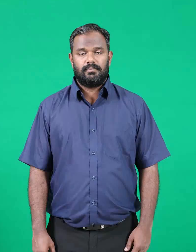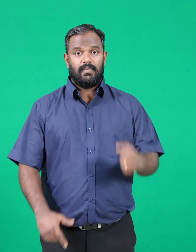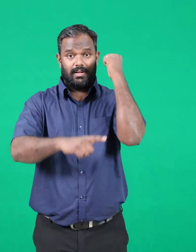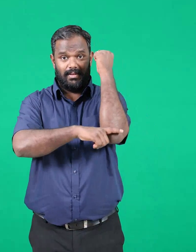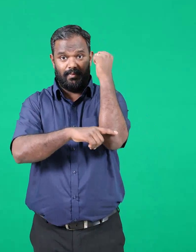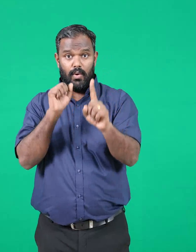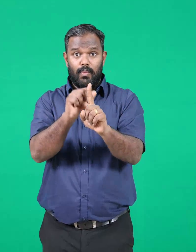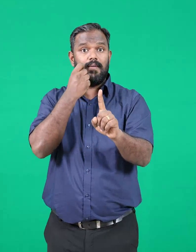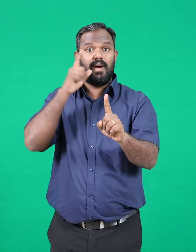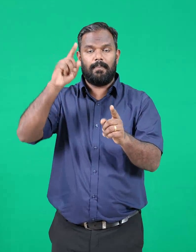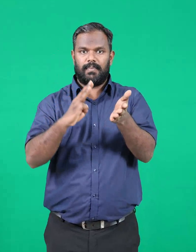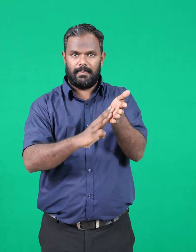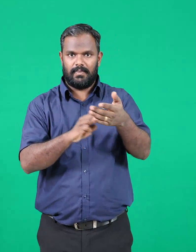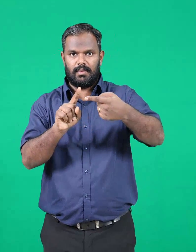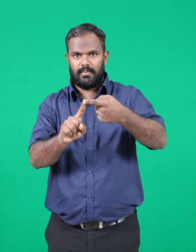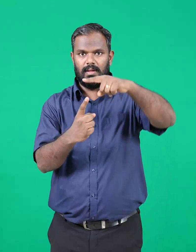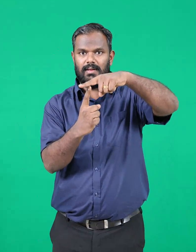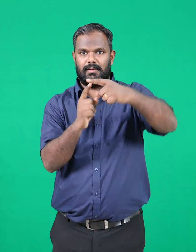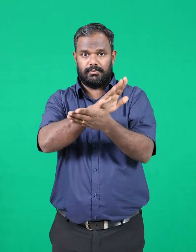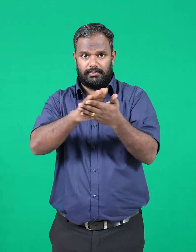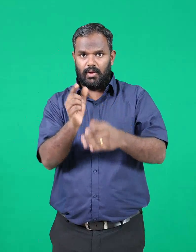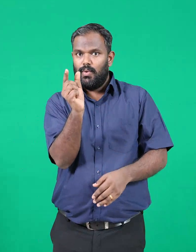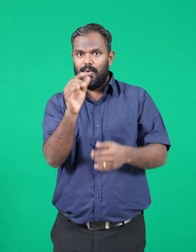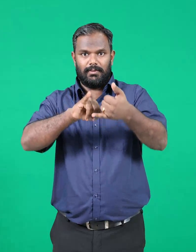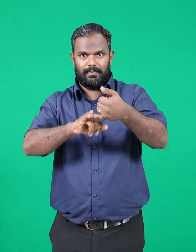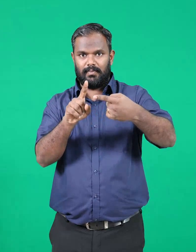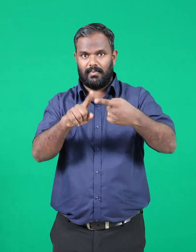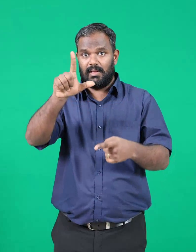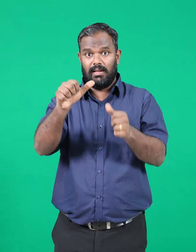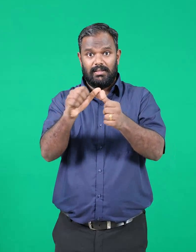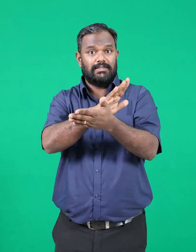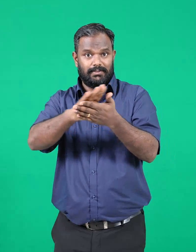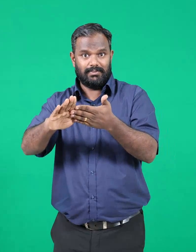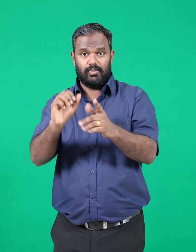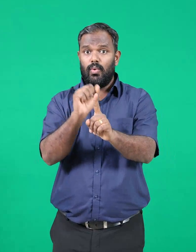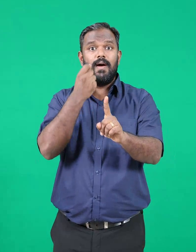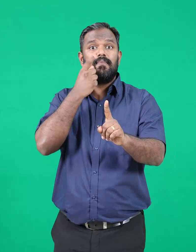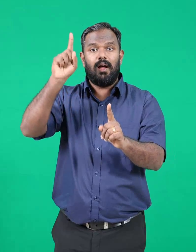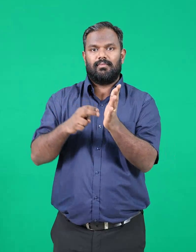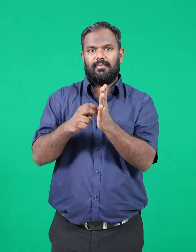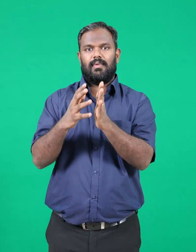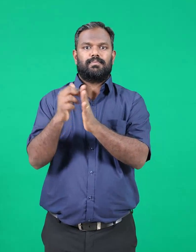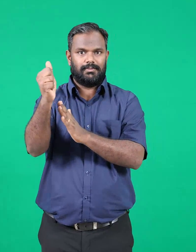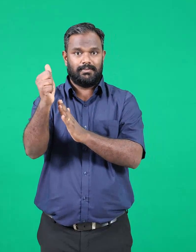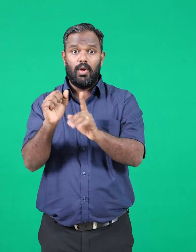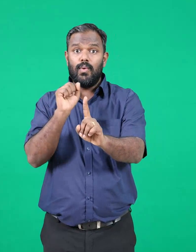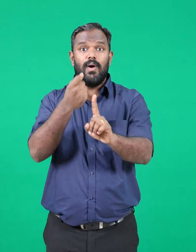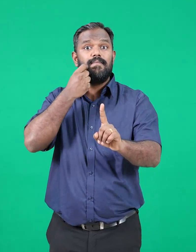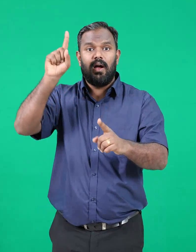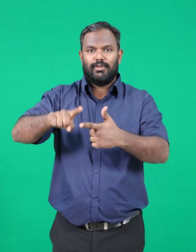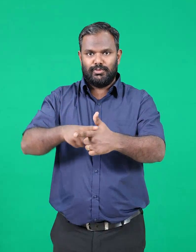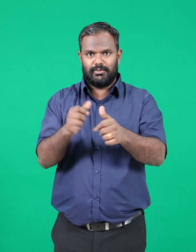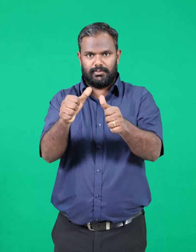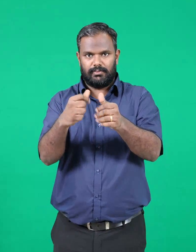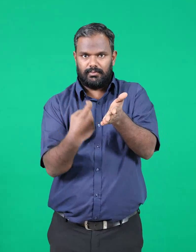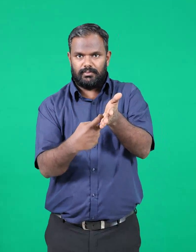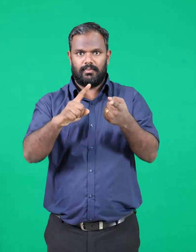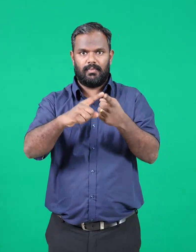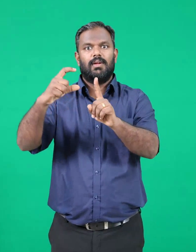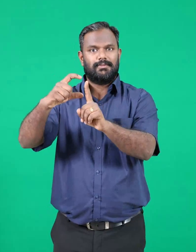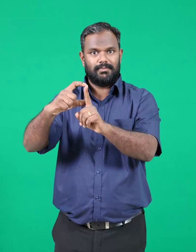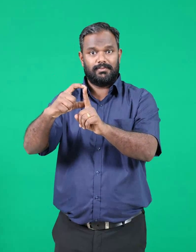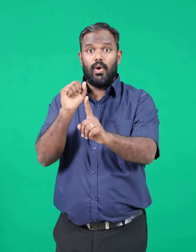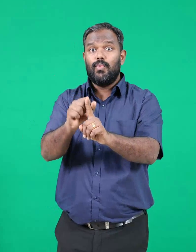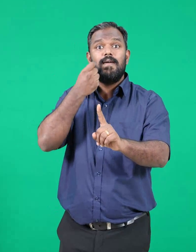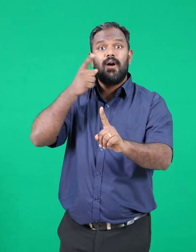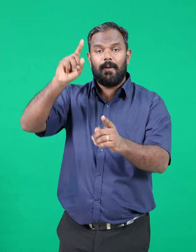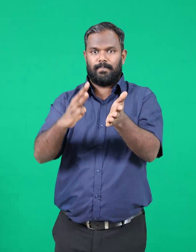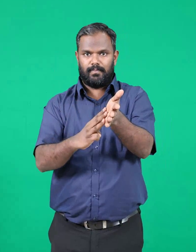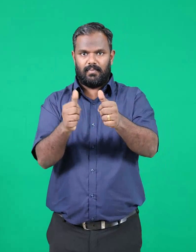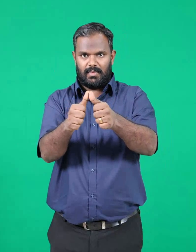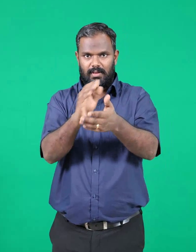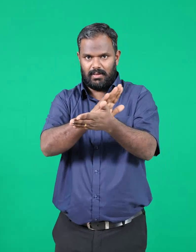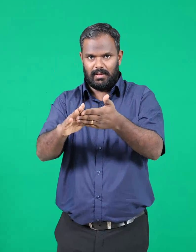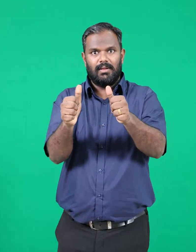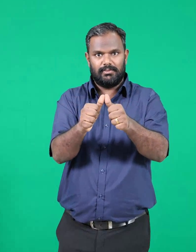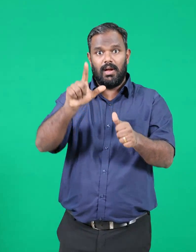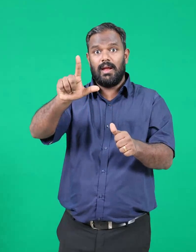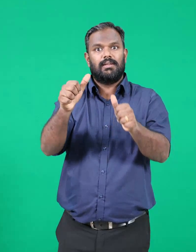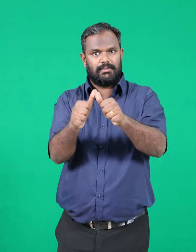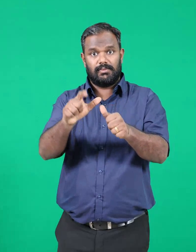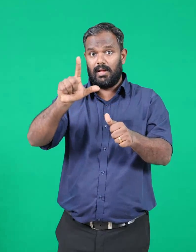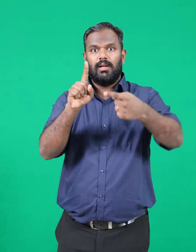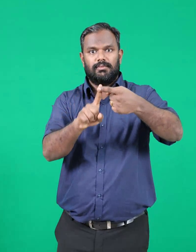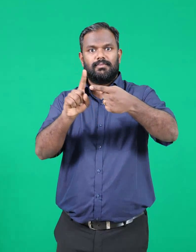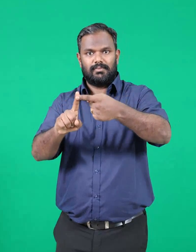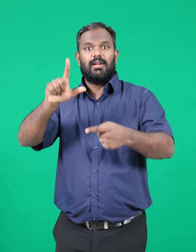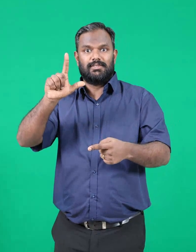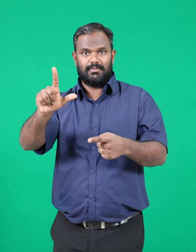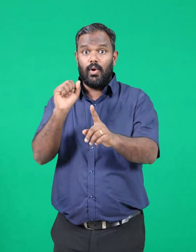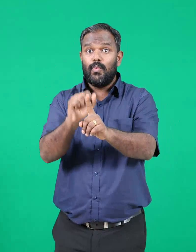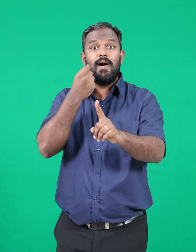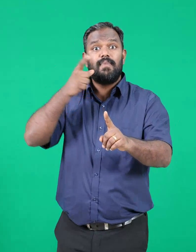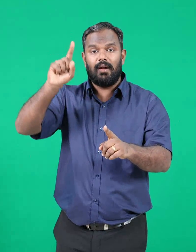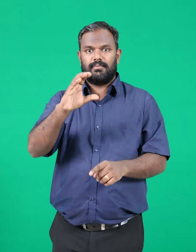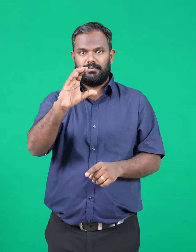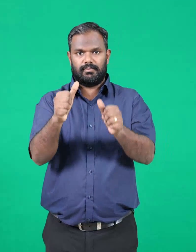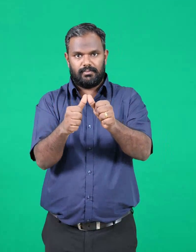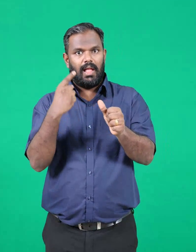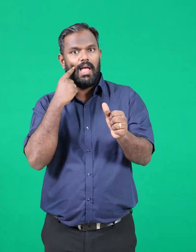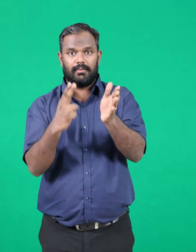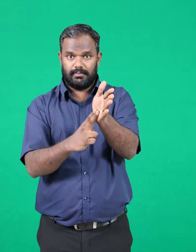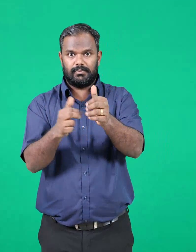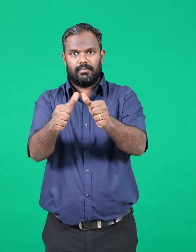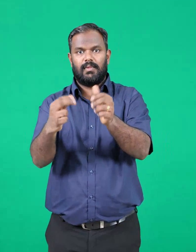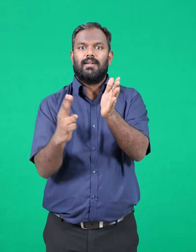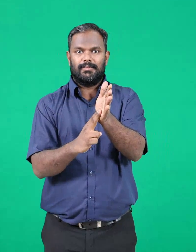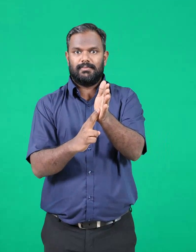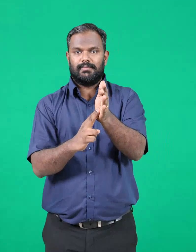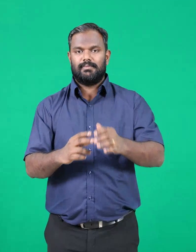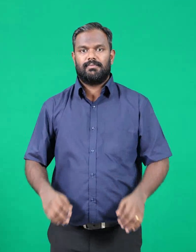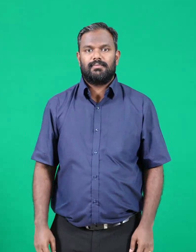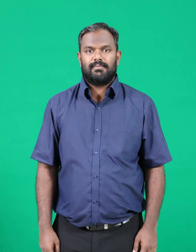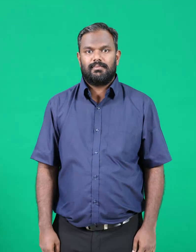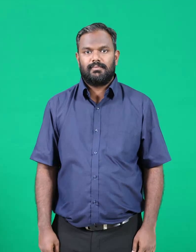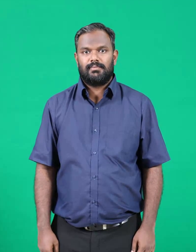the son of Methuselah, the son of Enoch, the son of Jared, the son of Mahalalel, the son of Cainan,